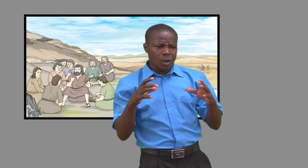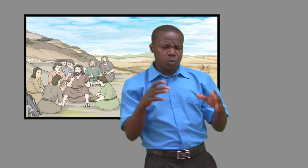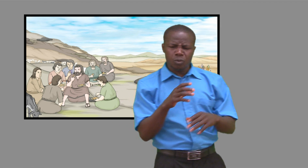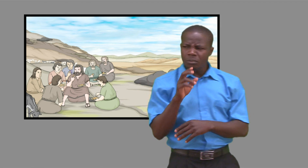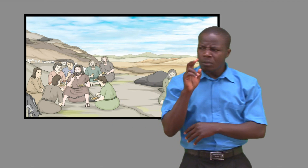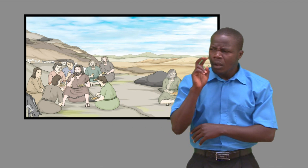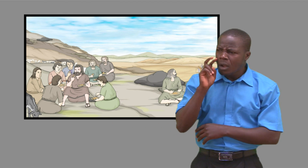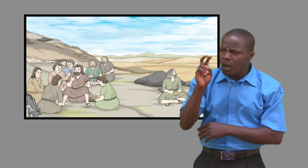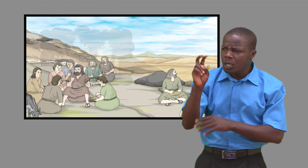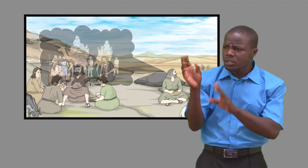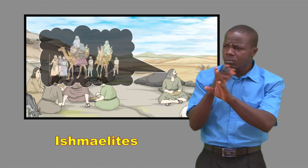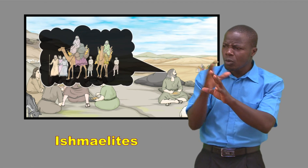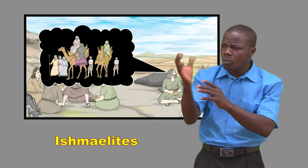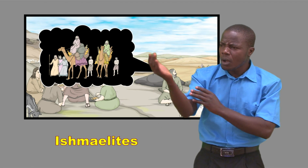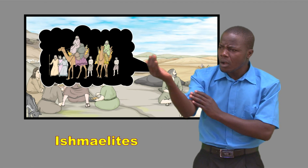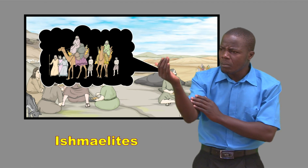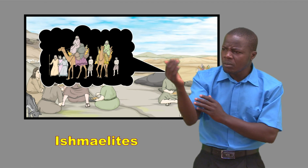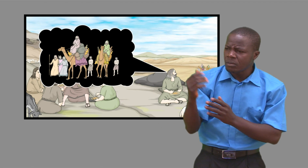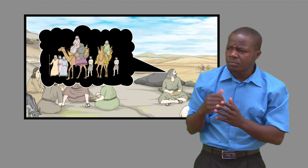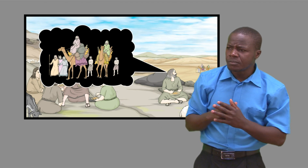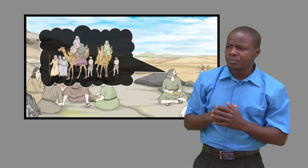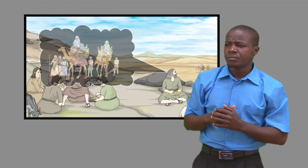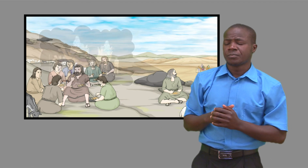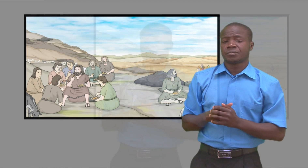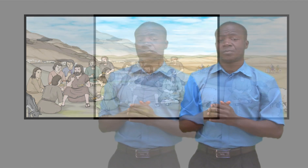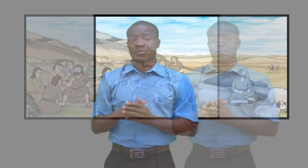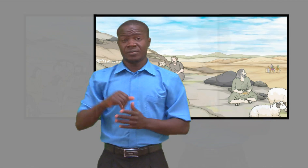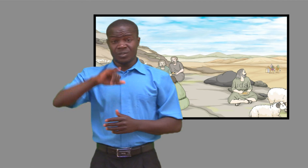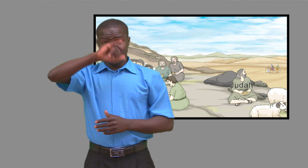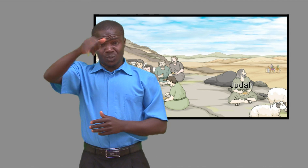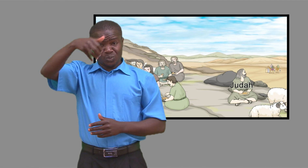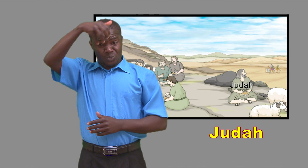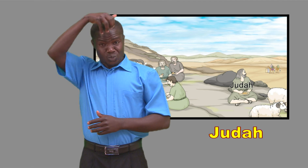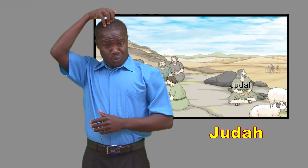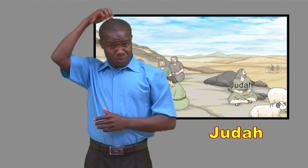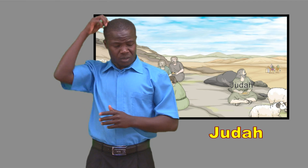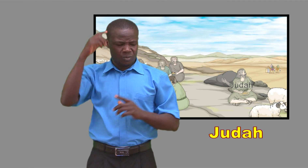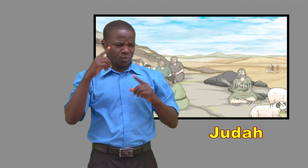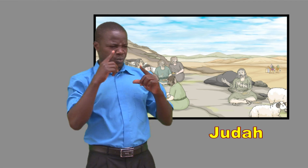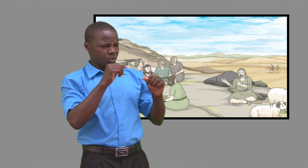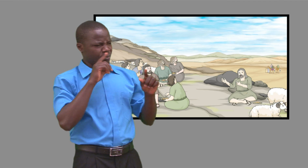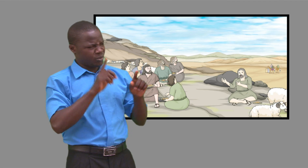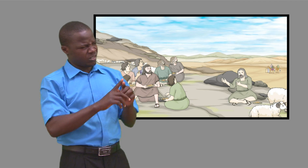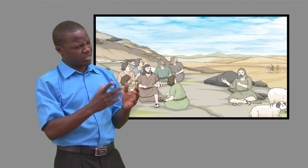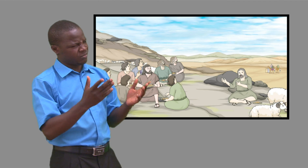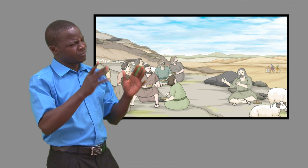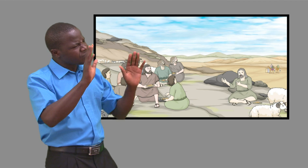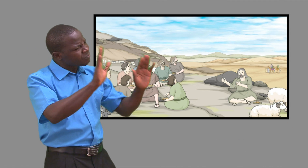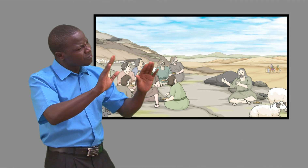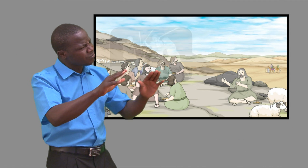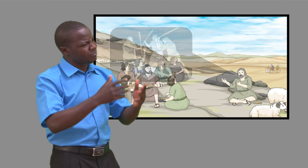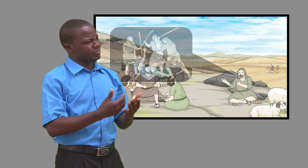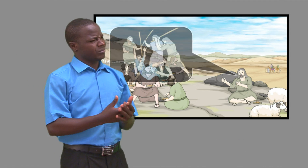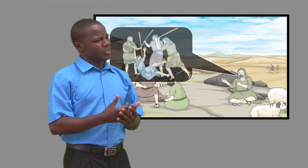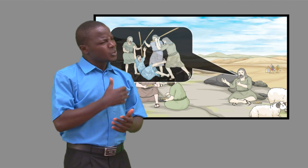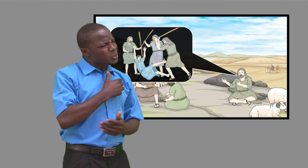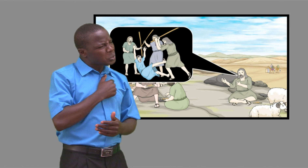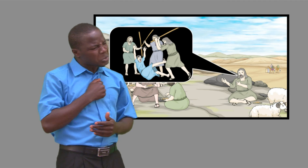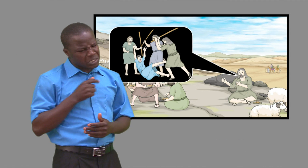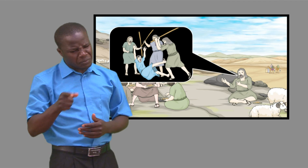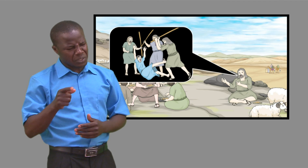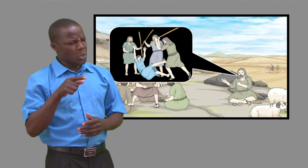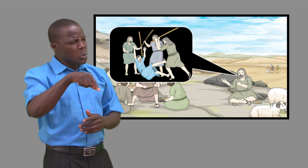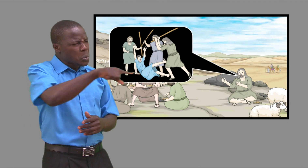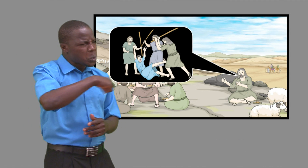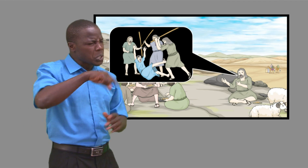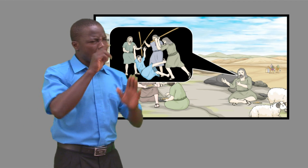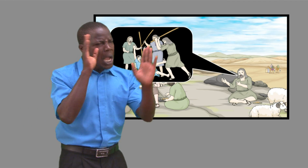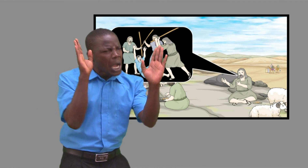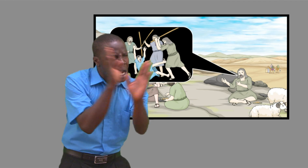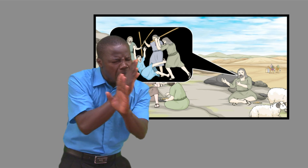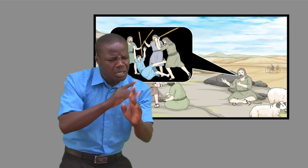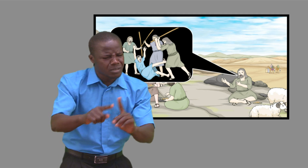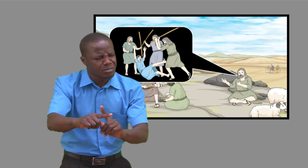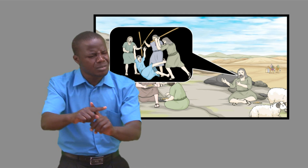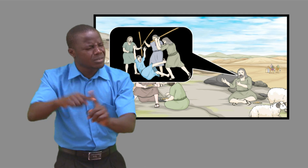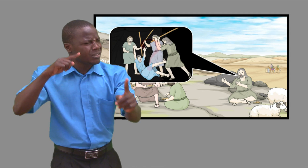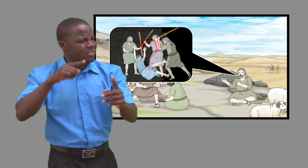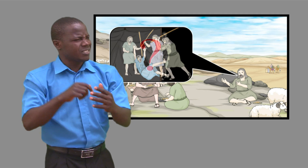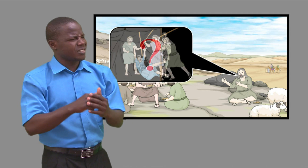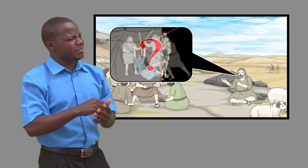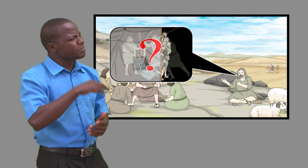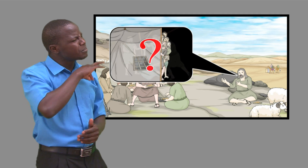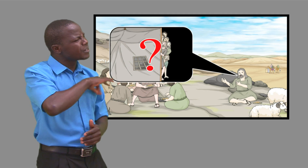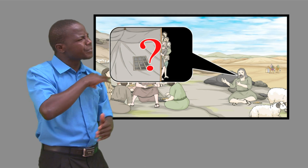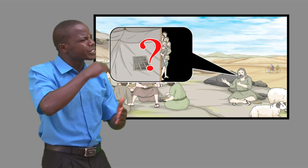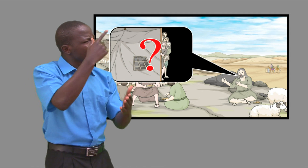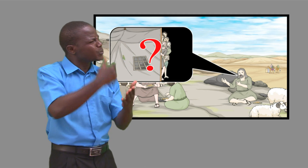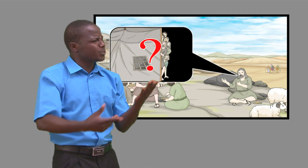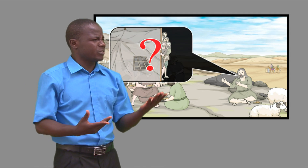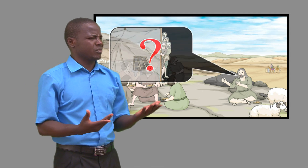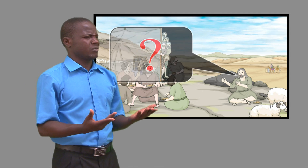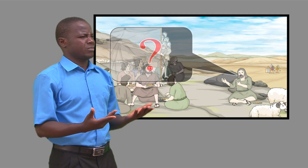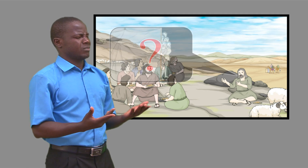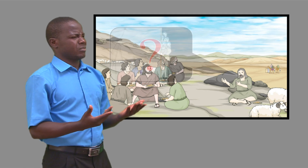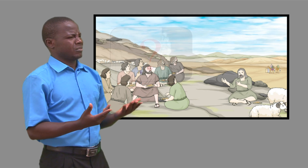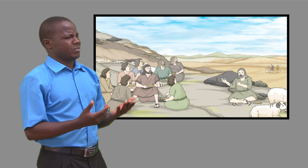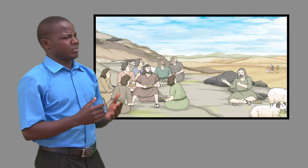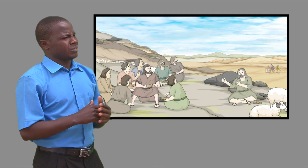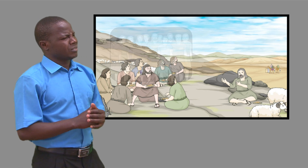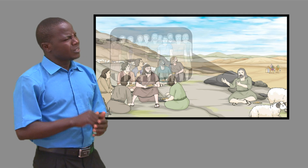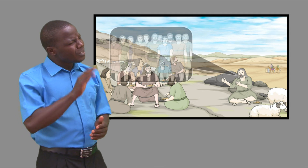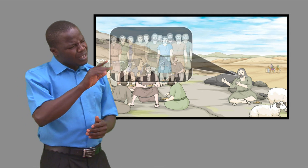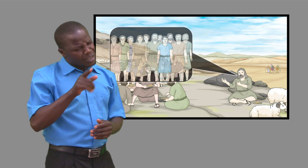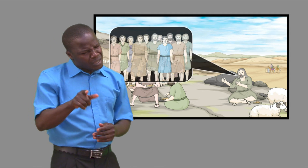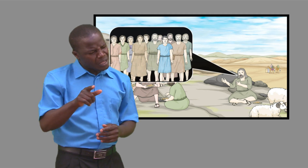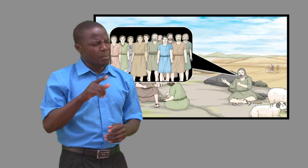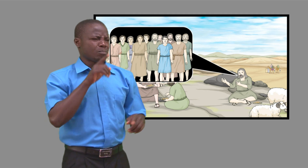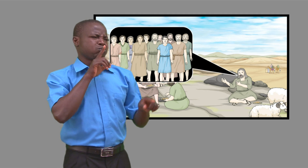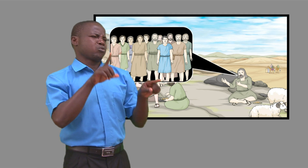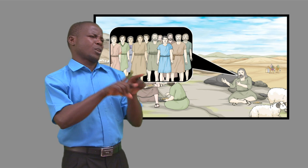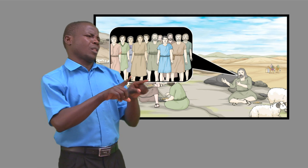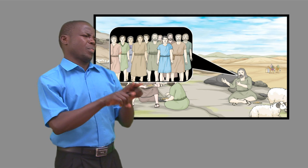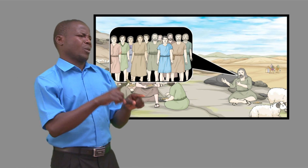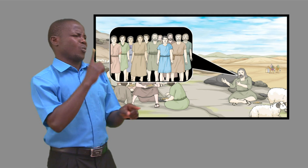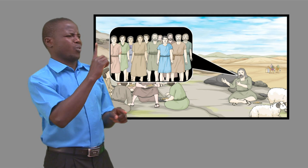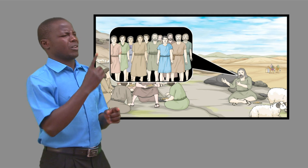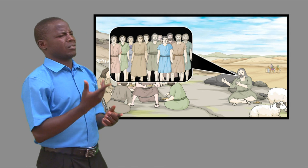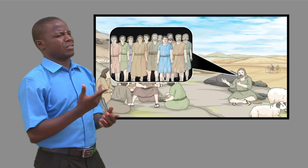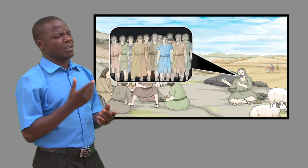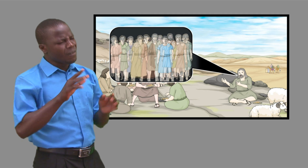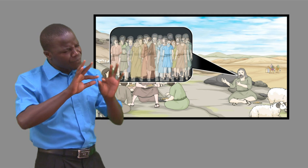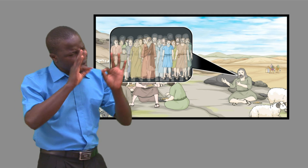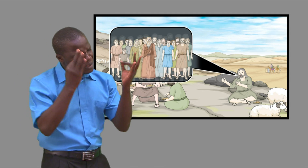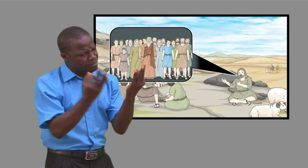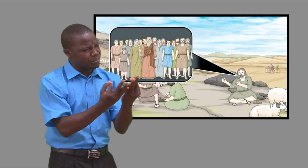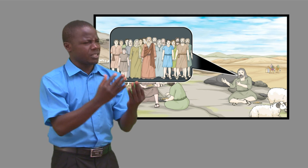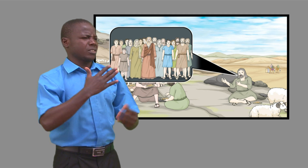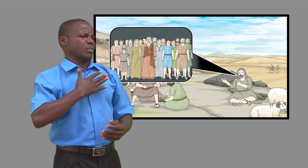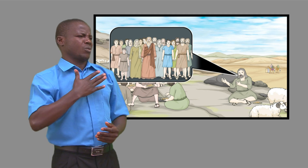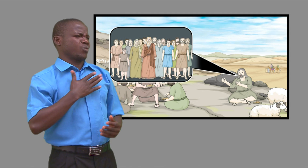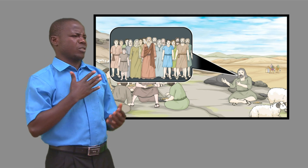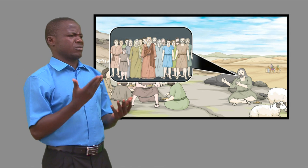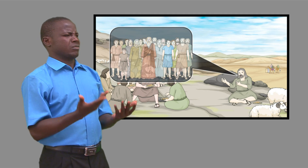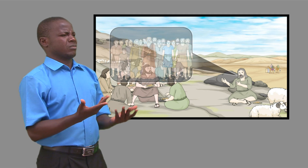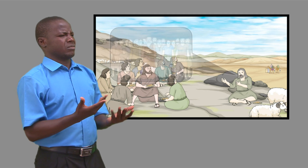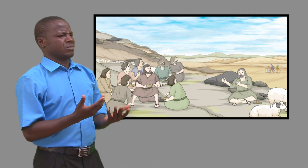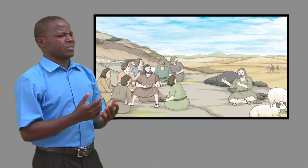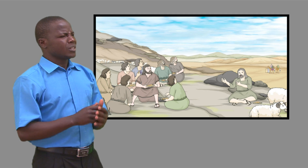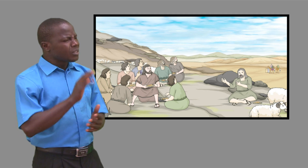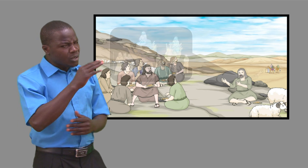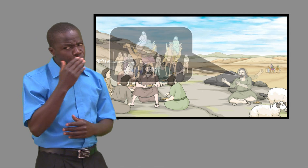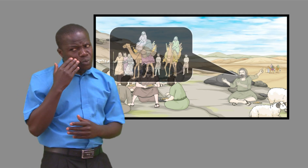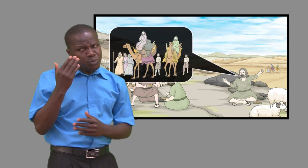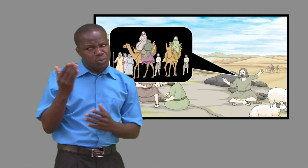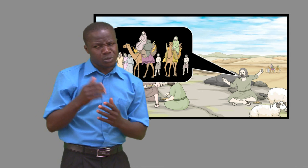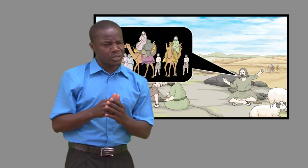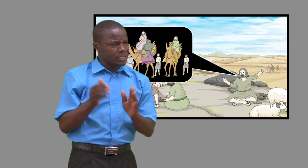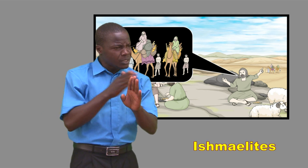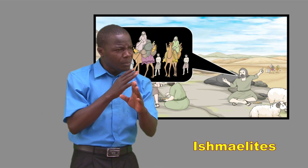Then Judah said to his brothers, “What profit will we gain if we kill our brother and cover up his blood?